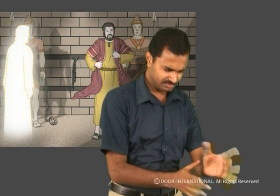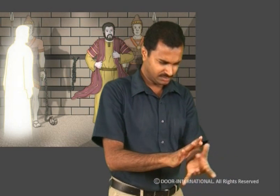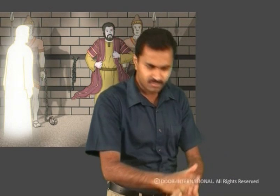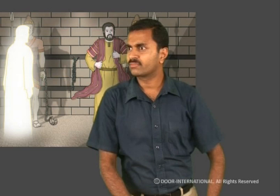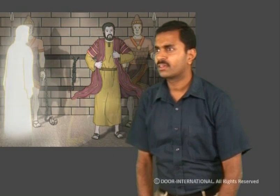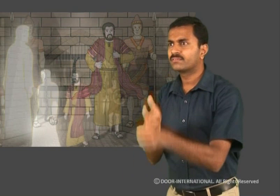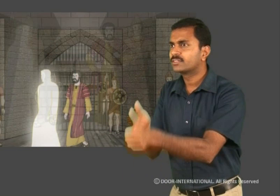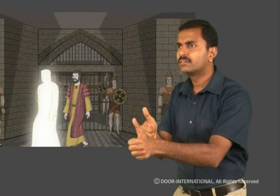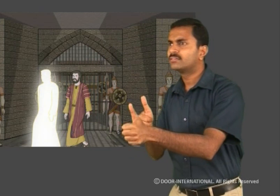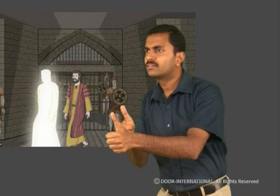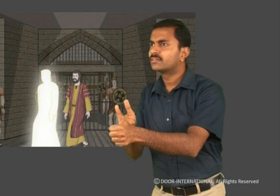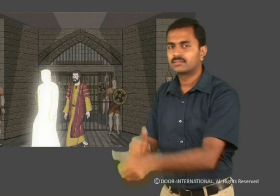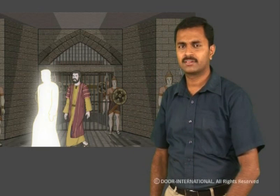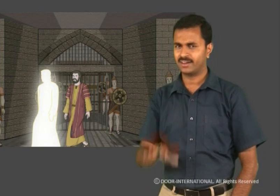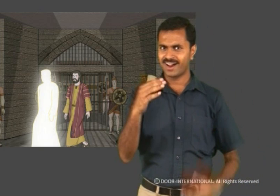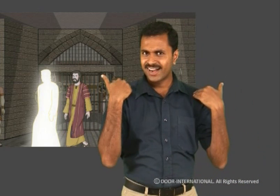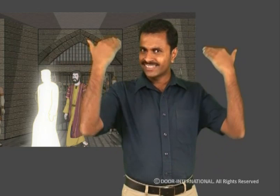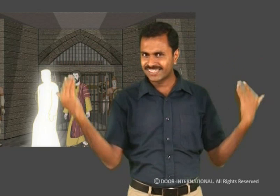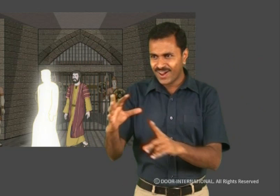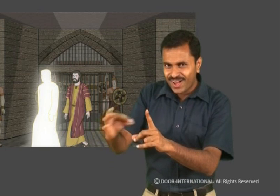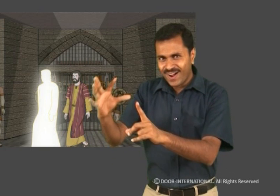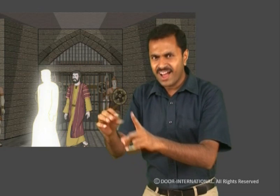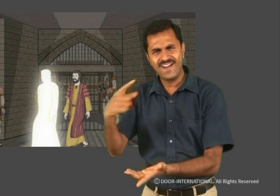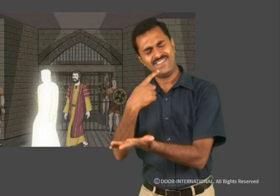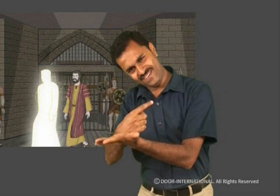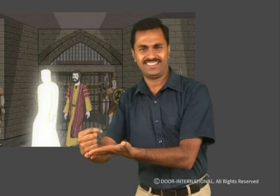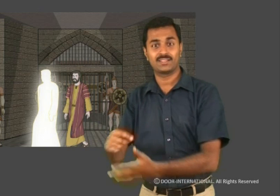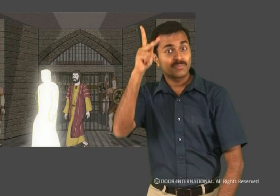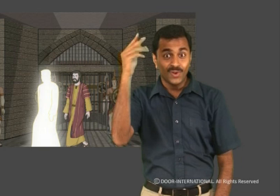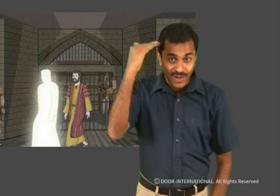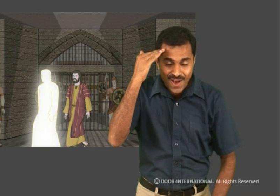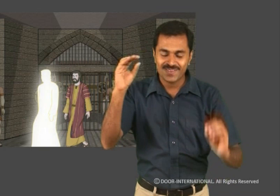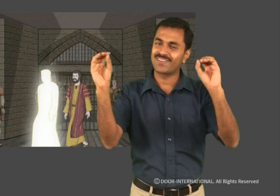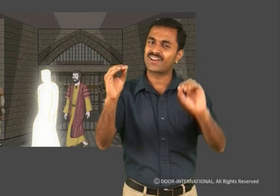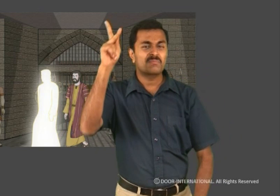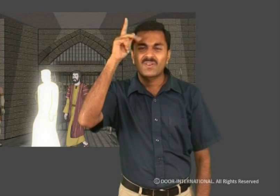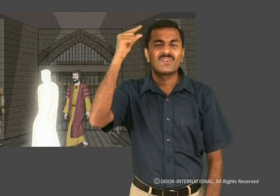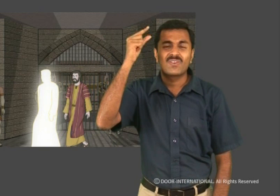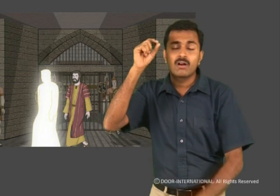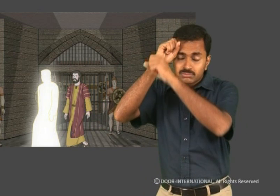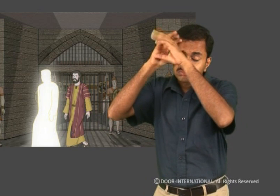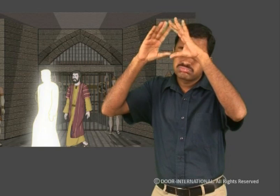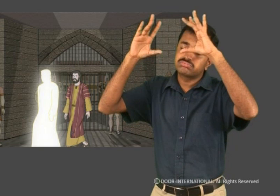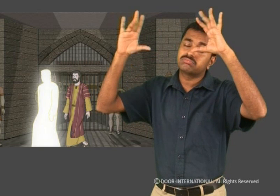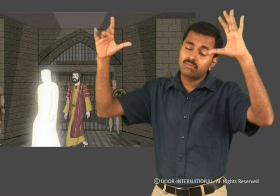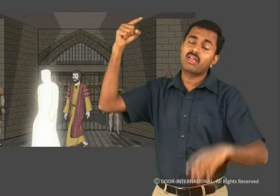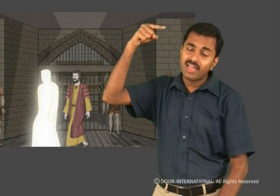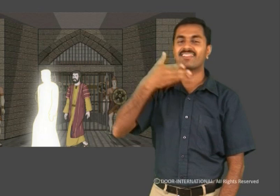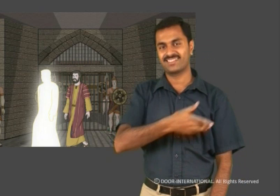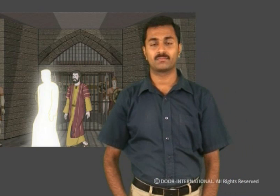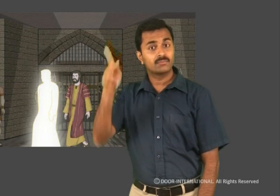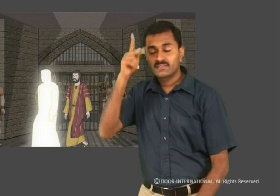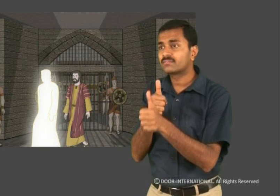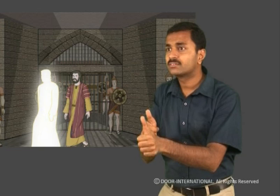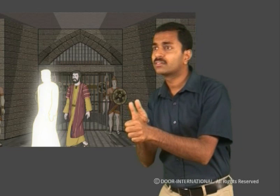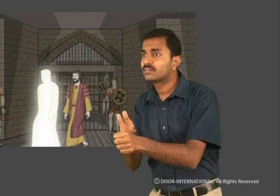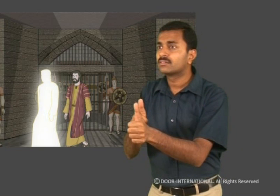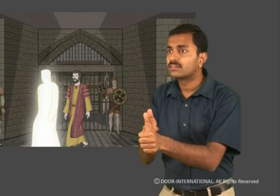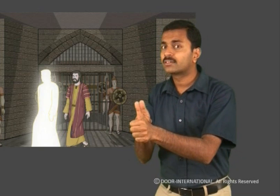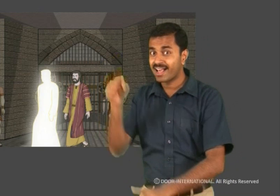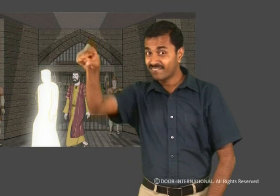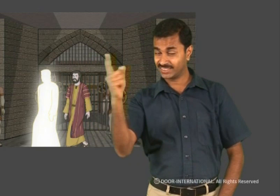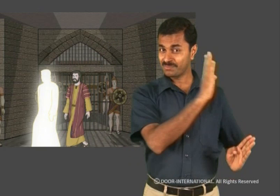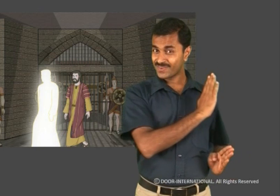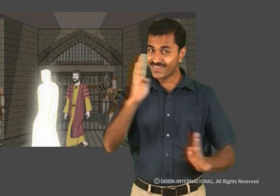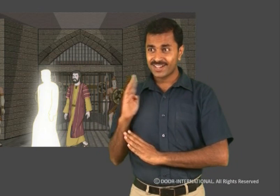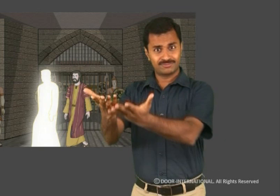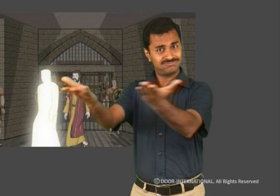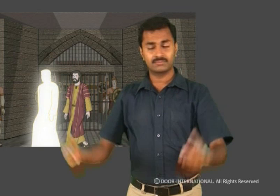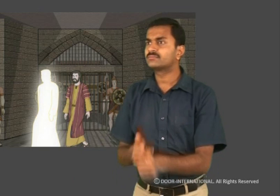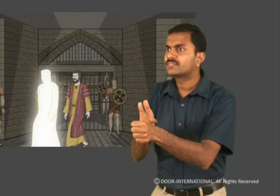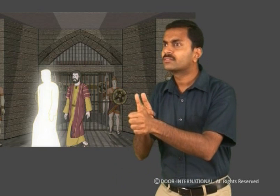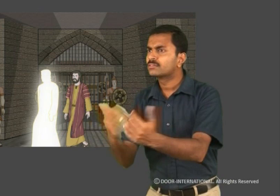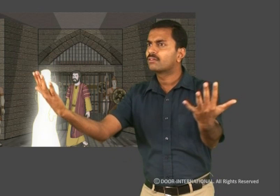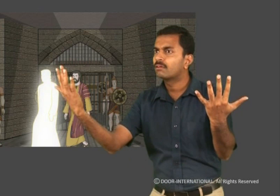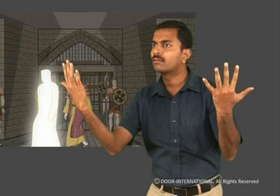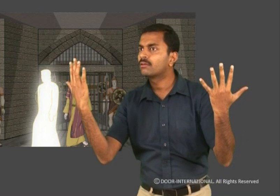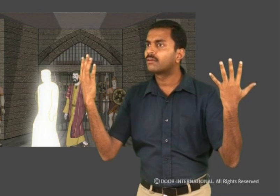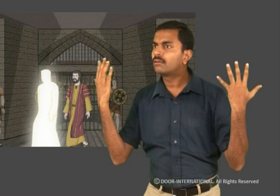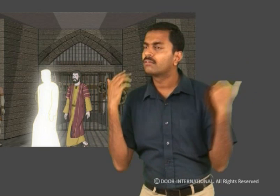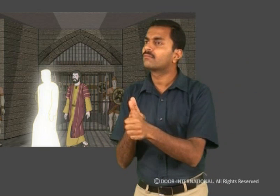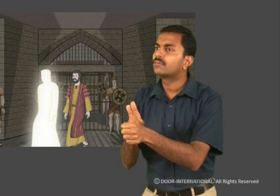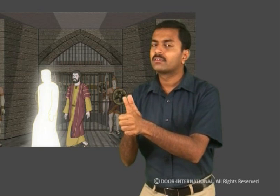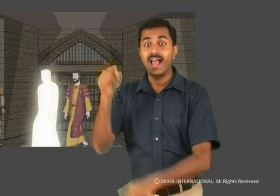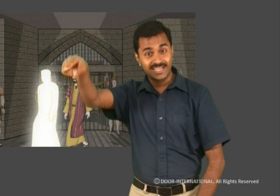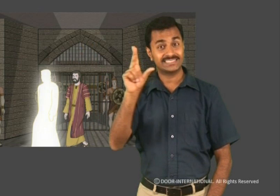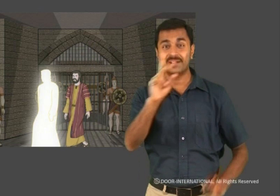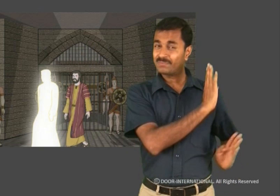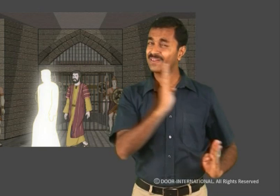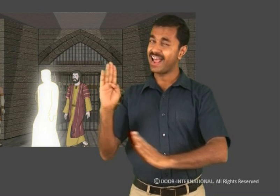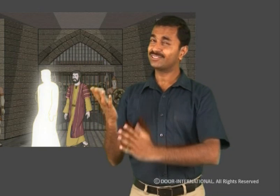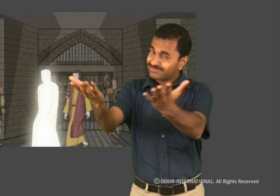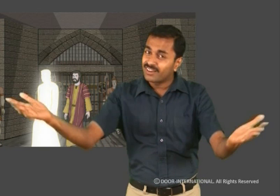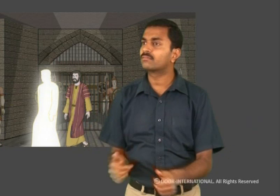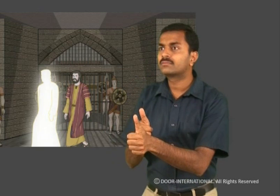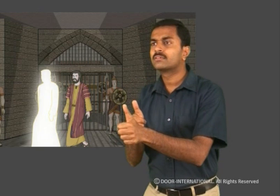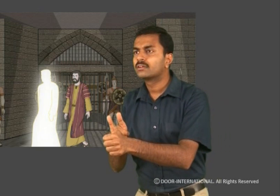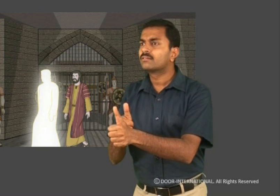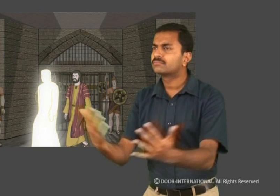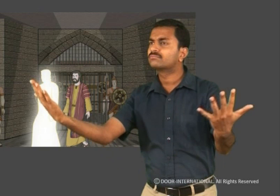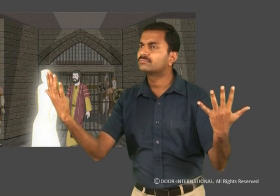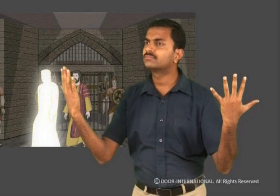So Peter followed him out, but he was unaware that what the angel was doing was real.